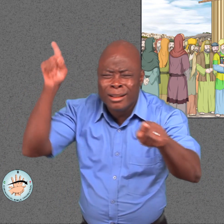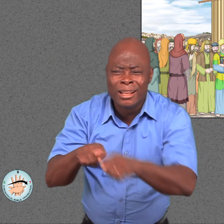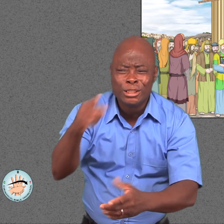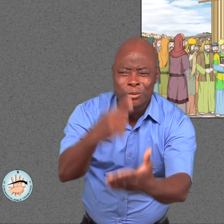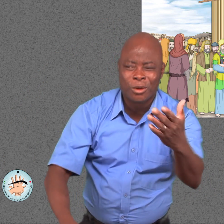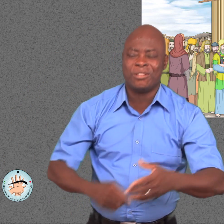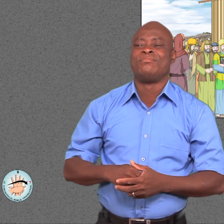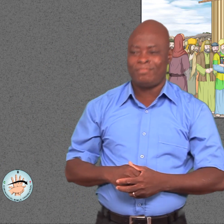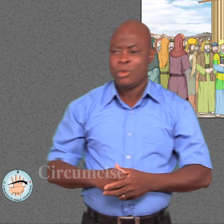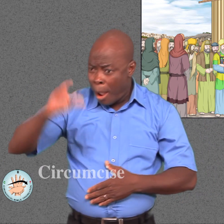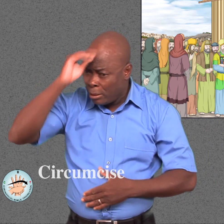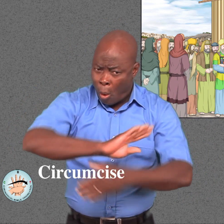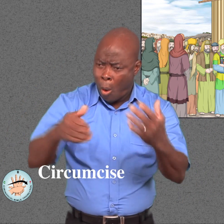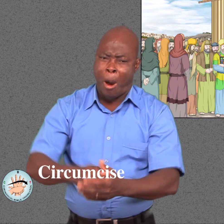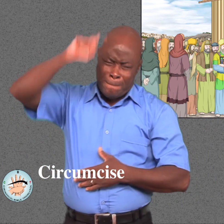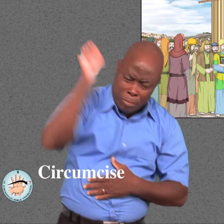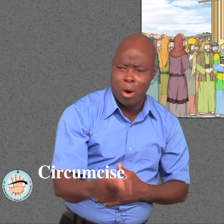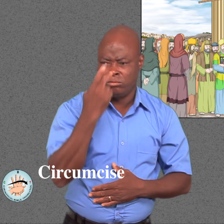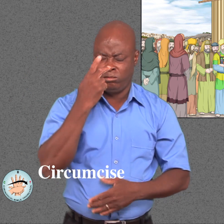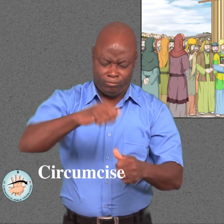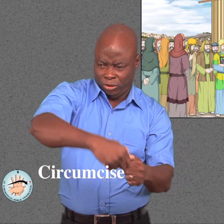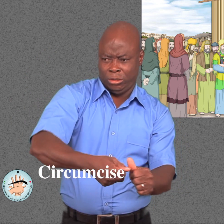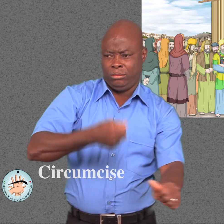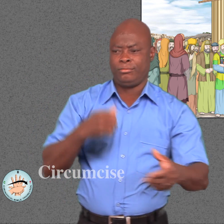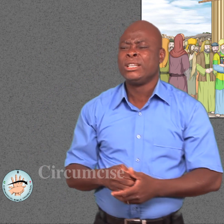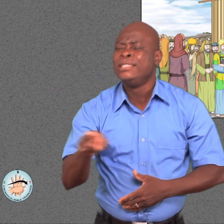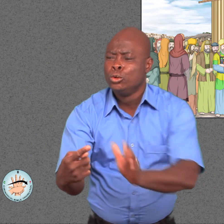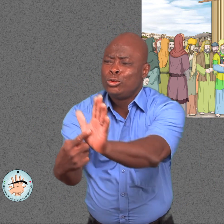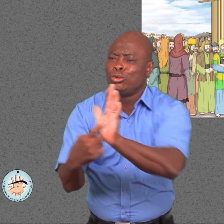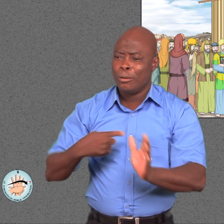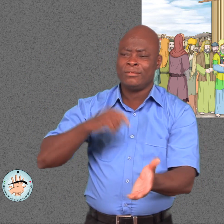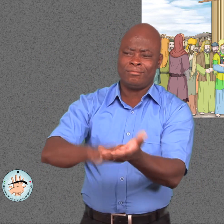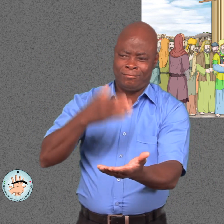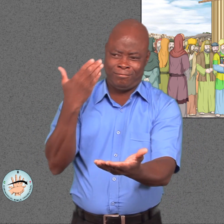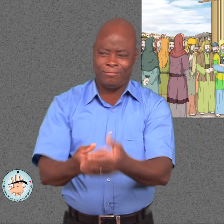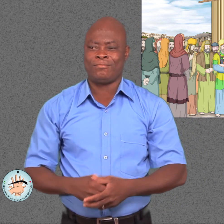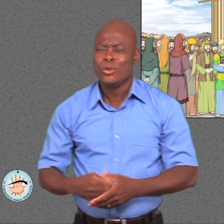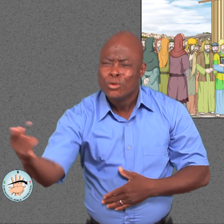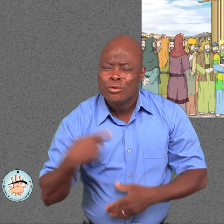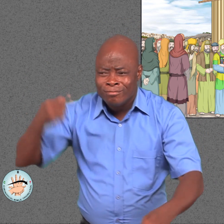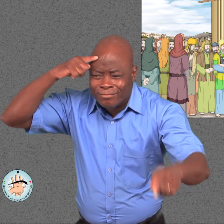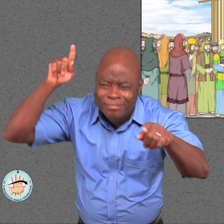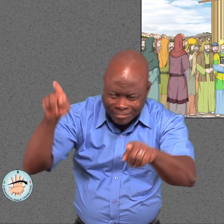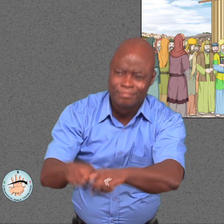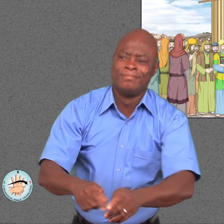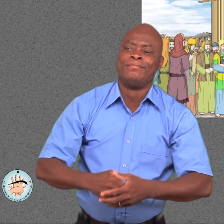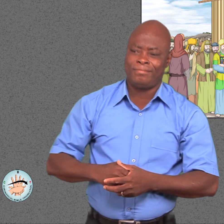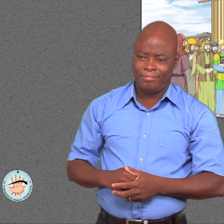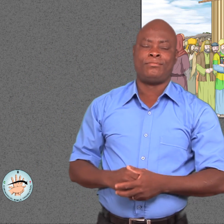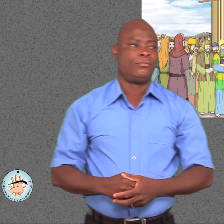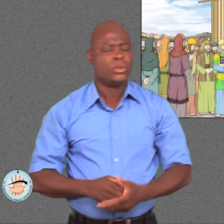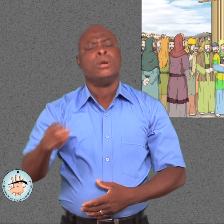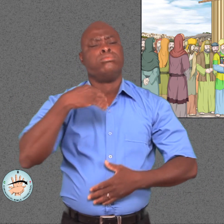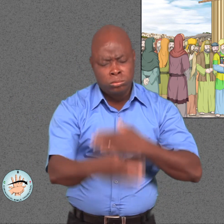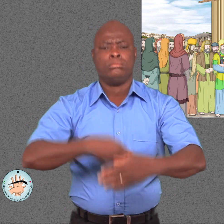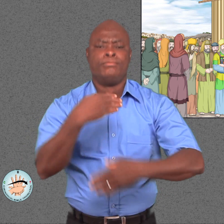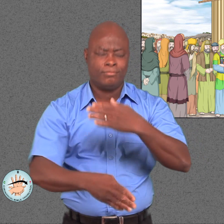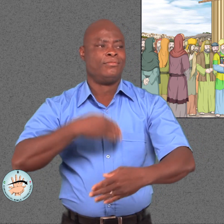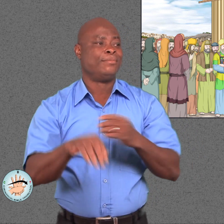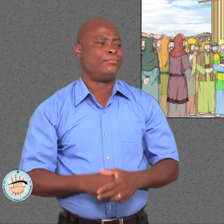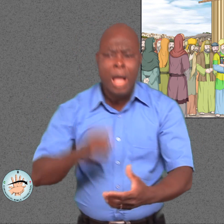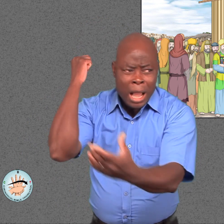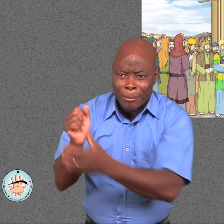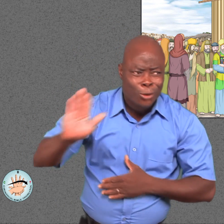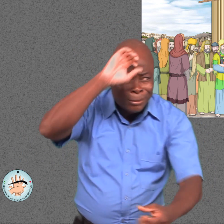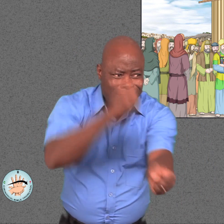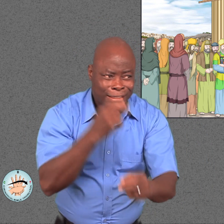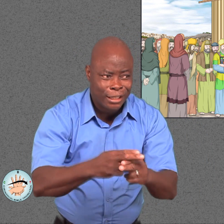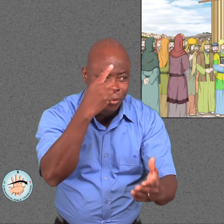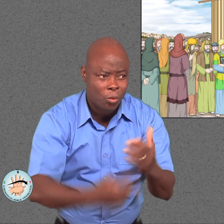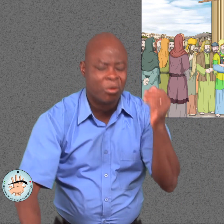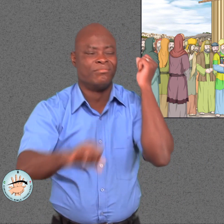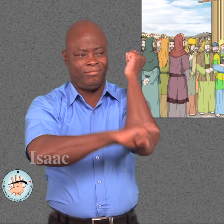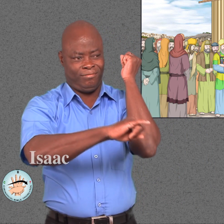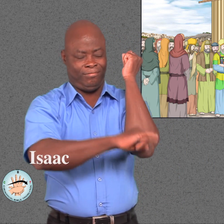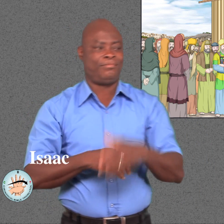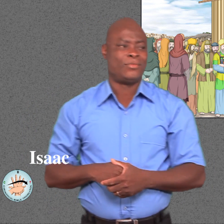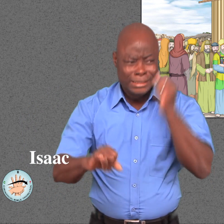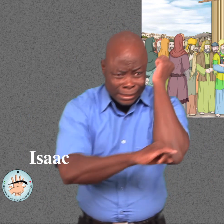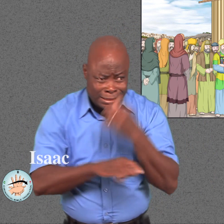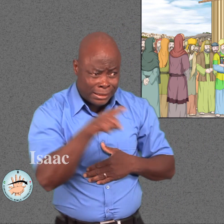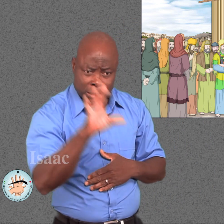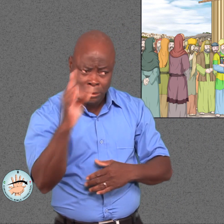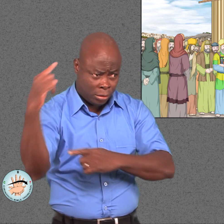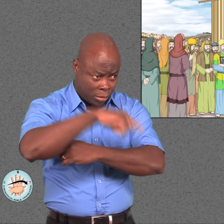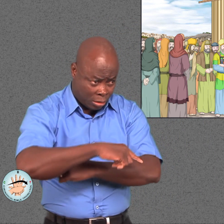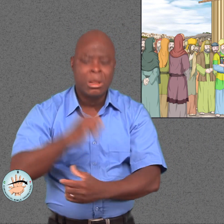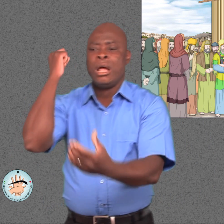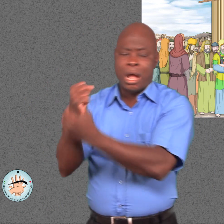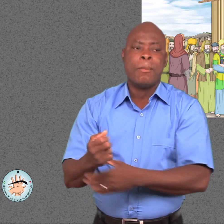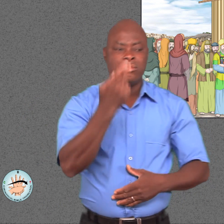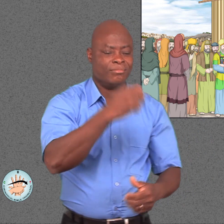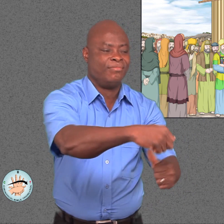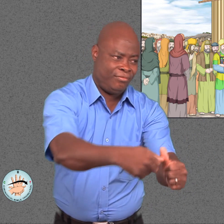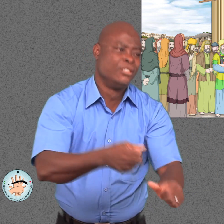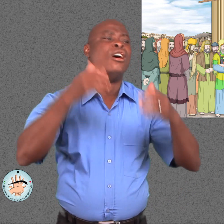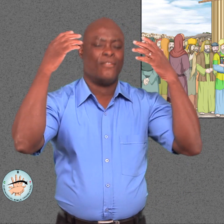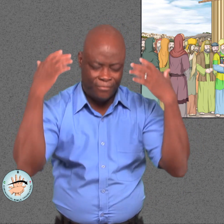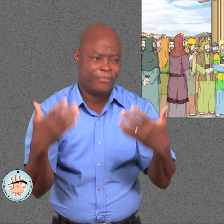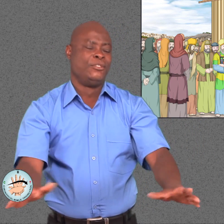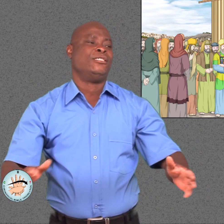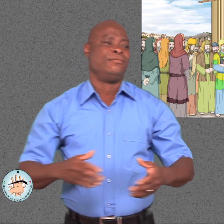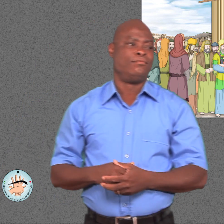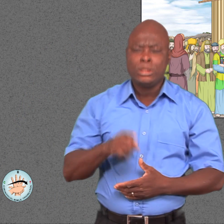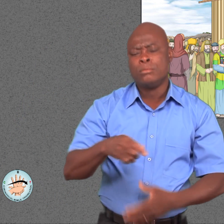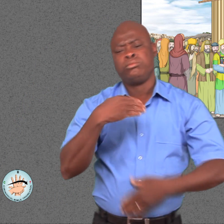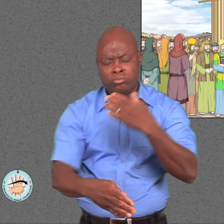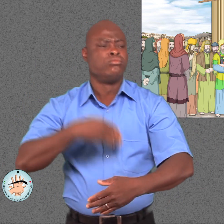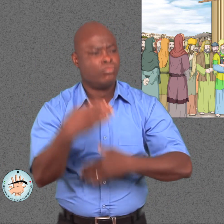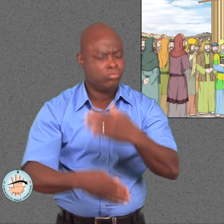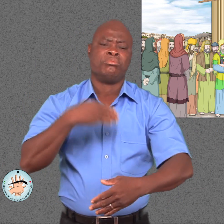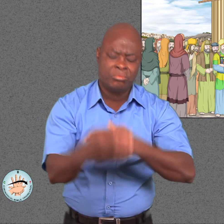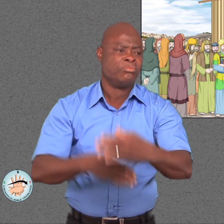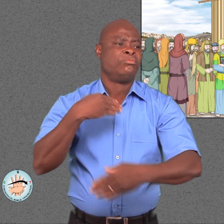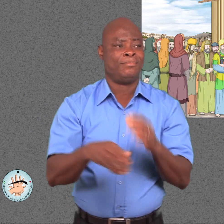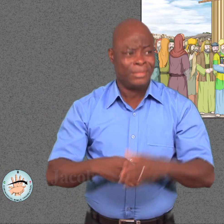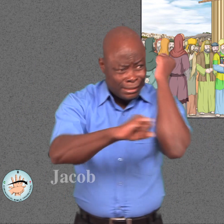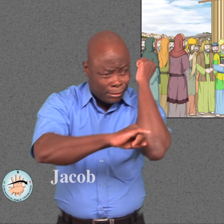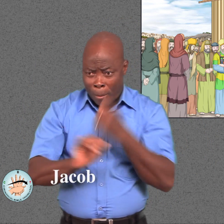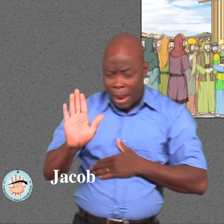Then God gave Abraham the covenant of circumcision, and Abraham became the father of Isaac and circumcised him on the eighth day.